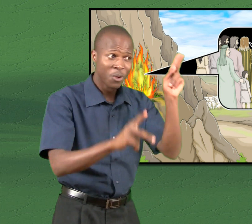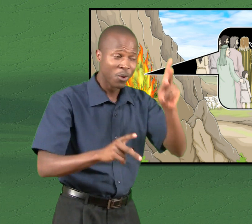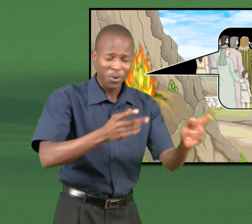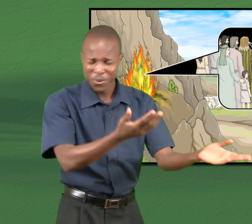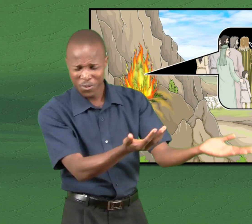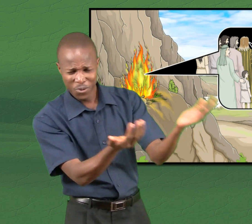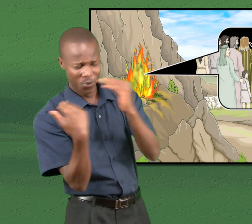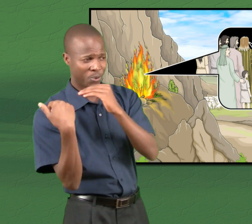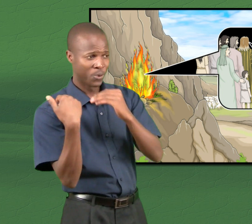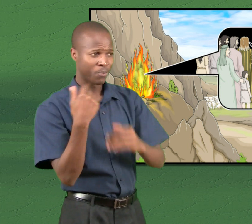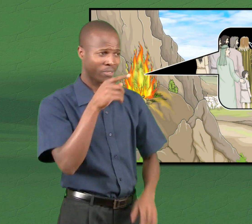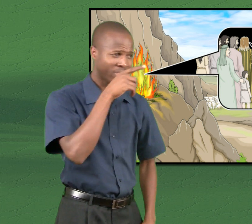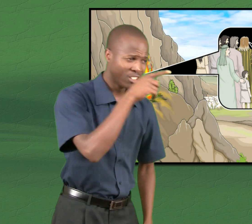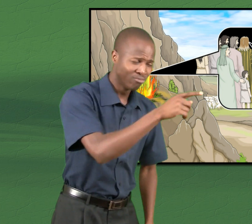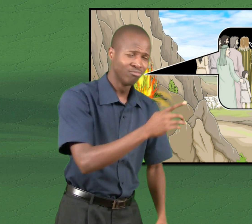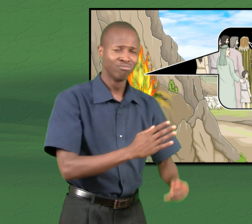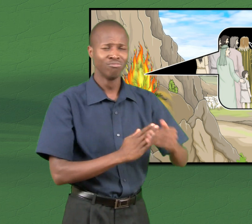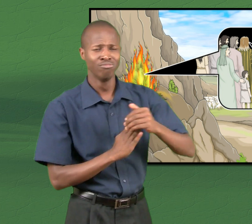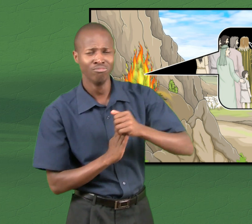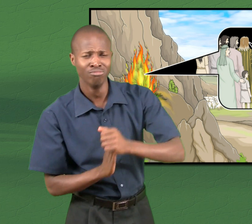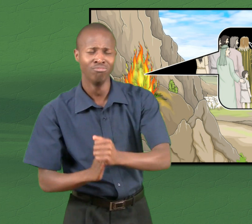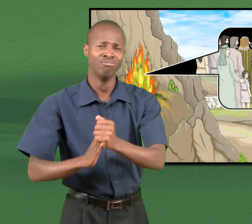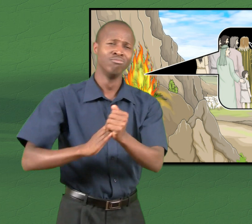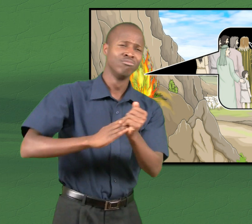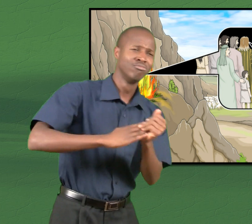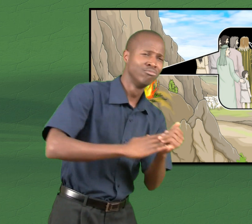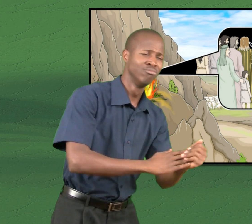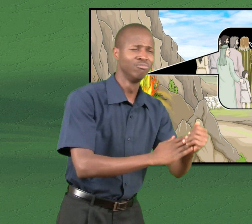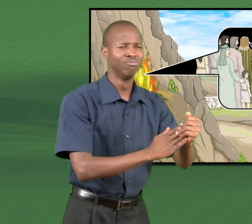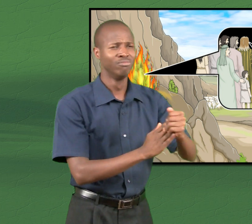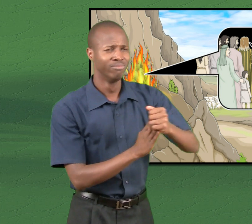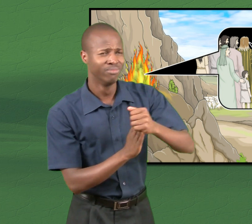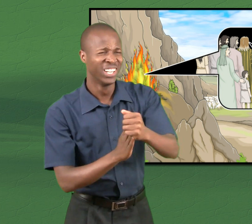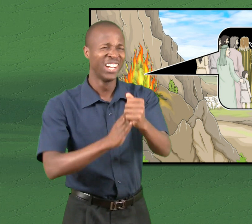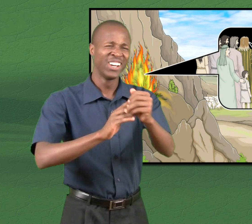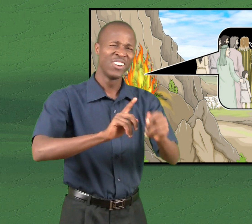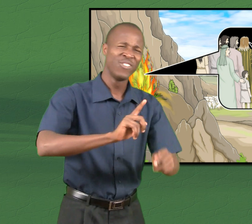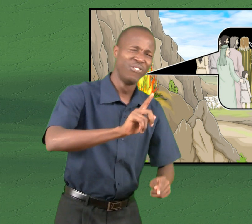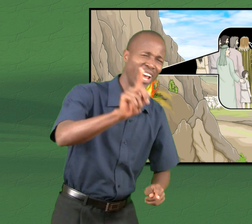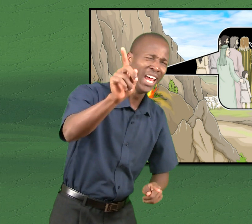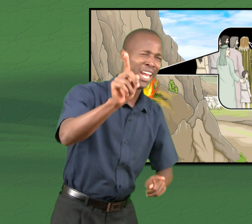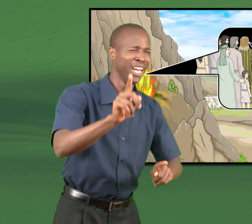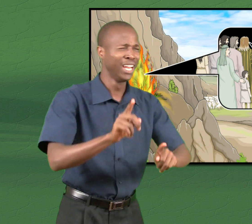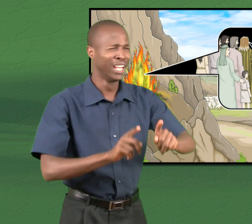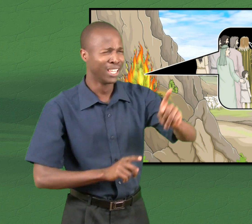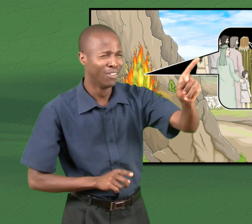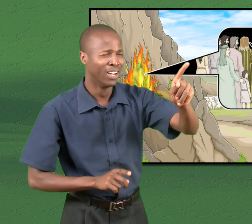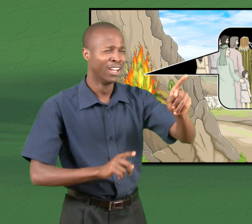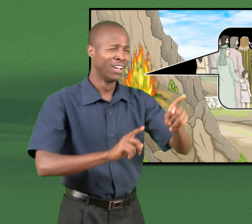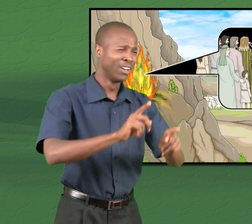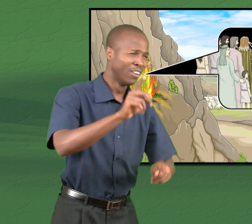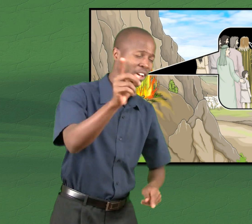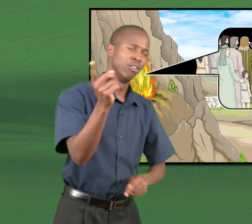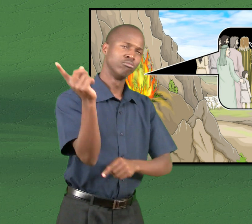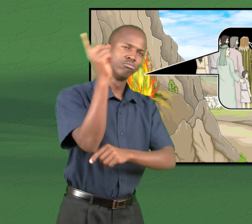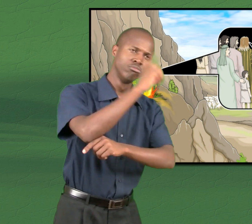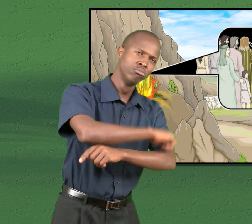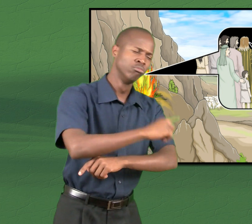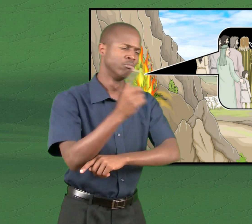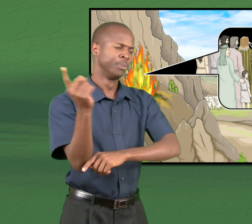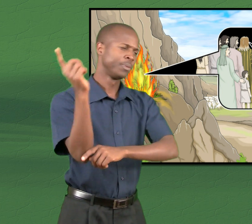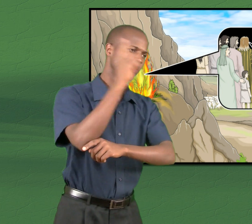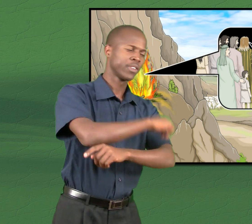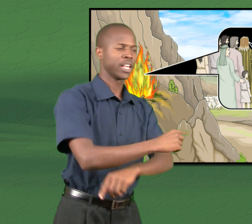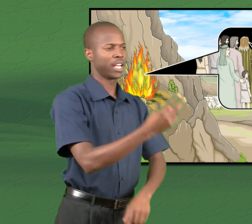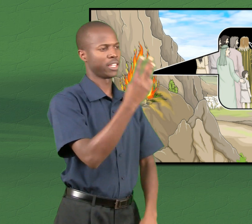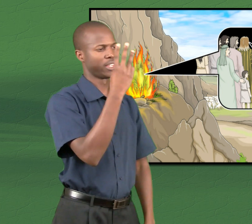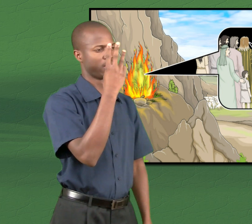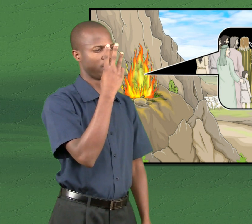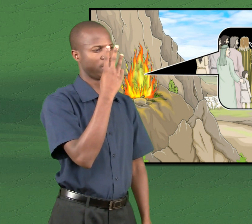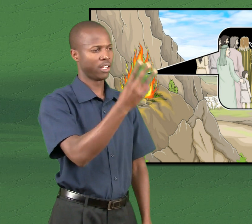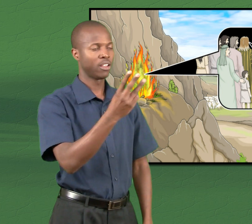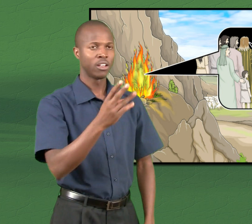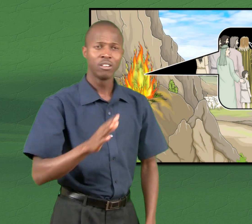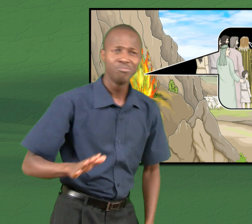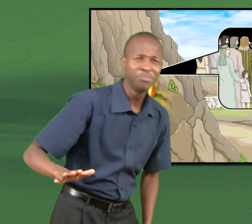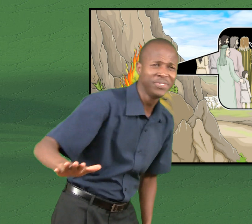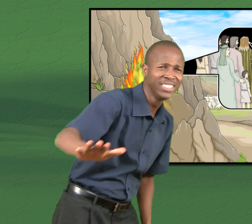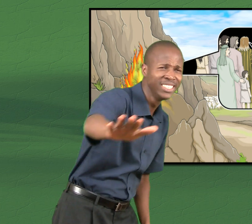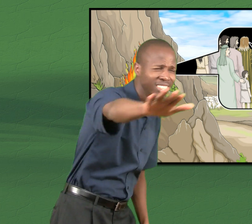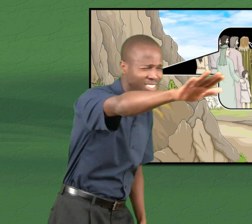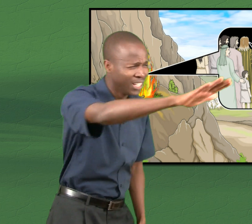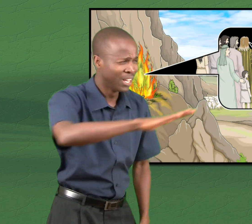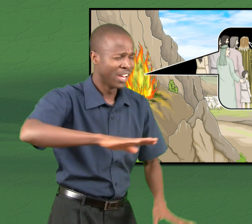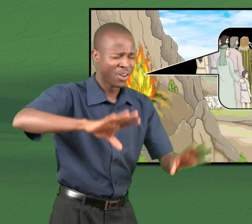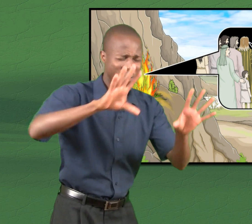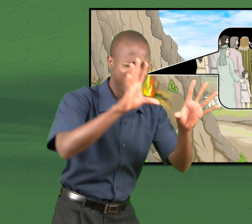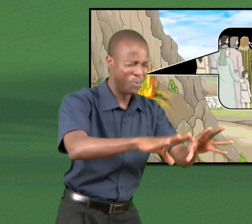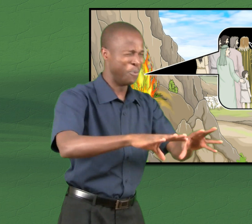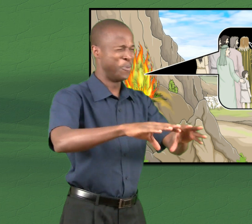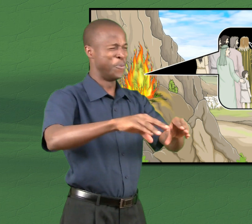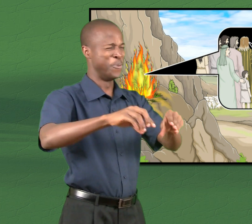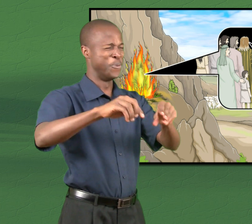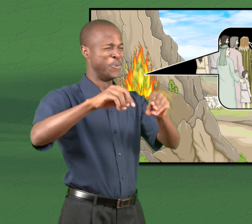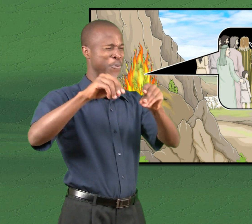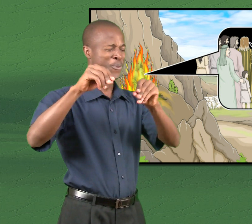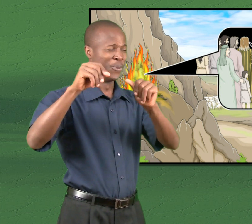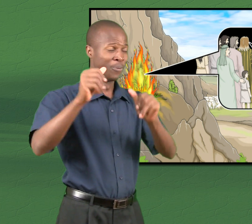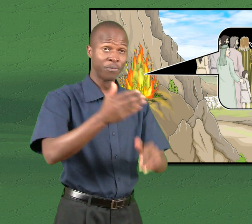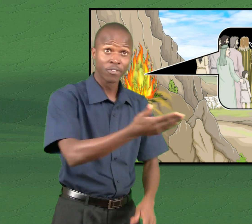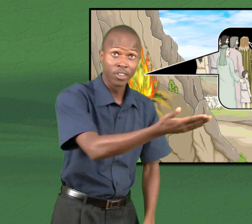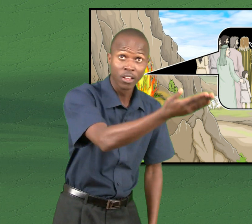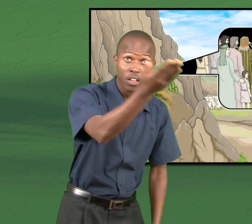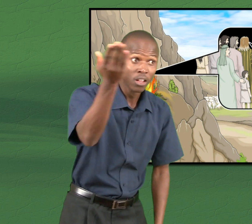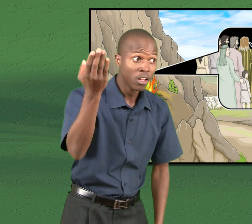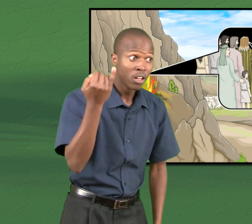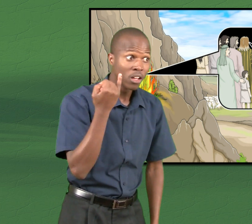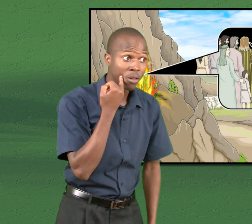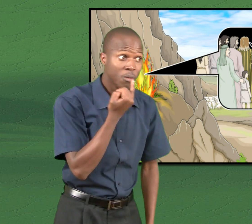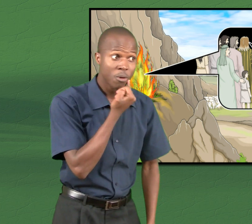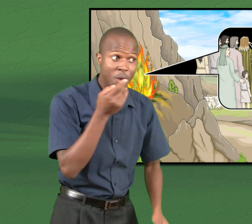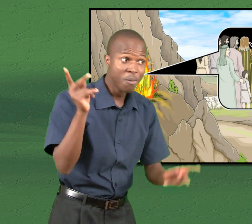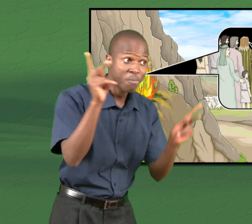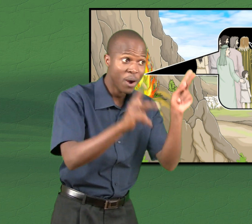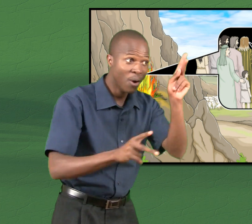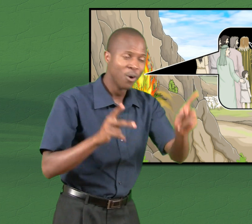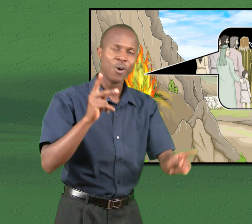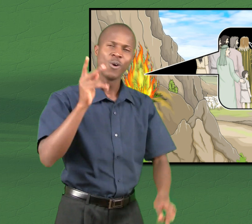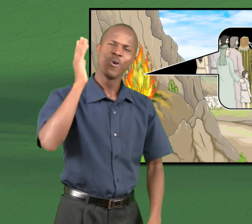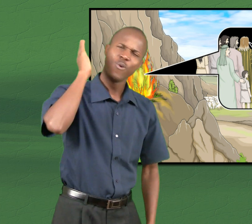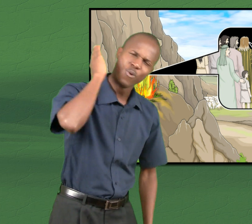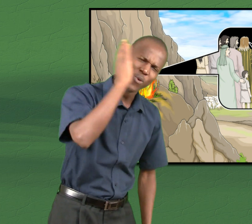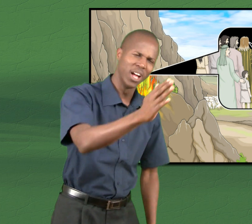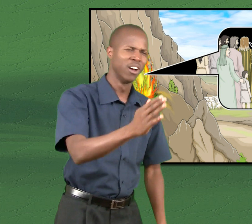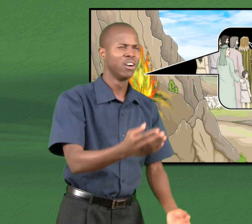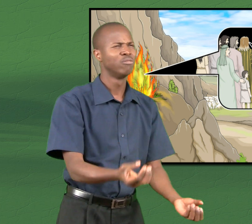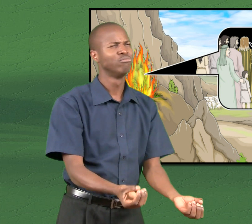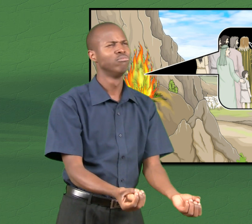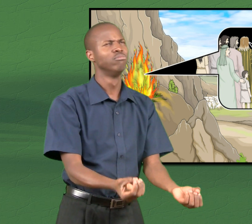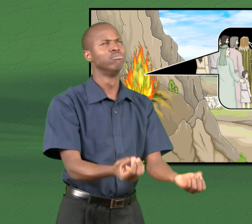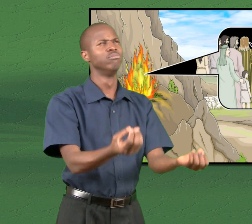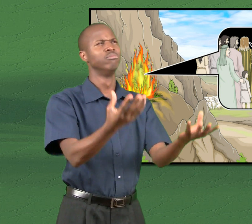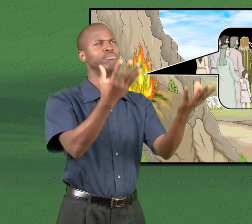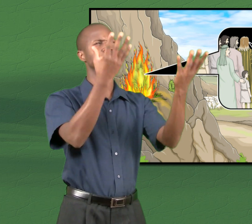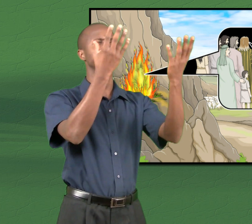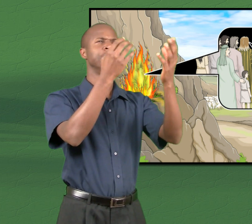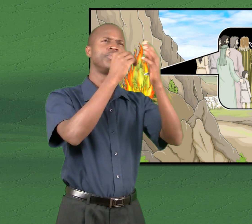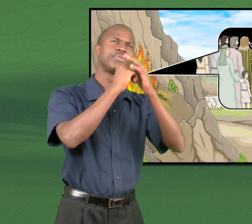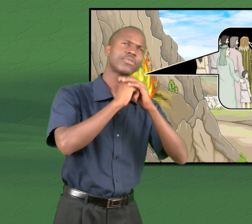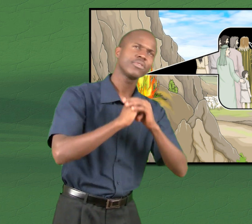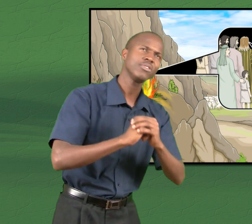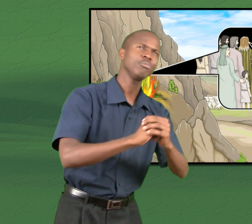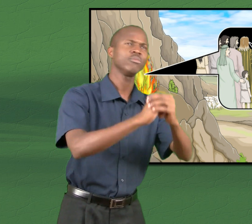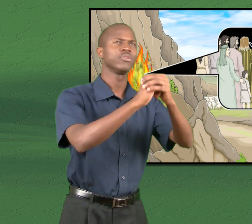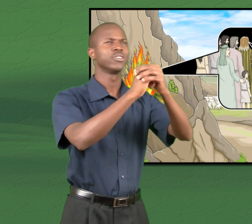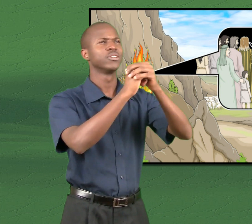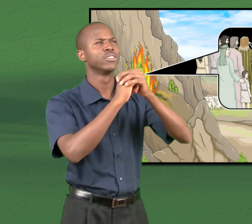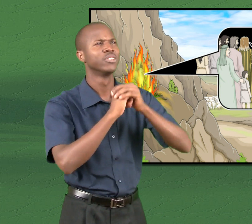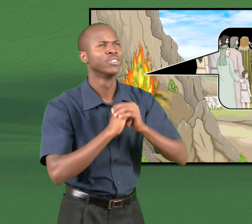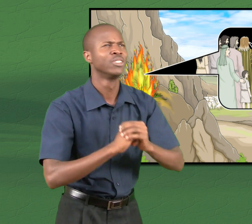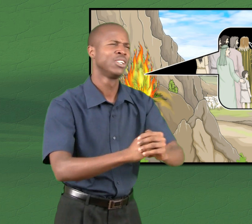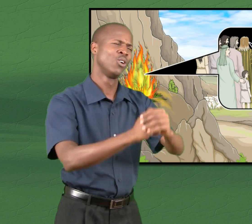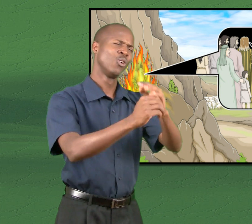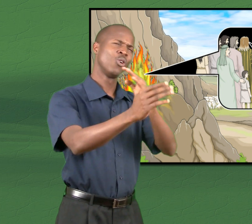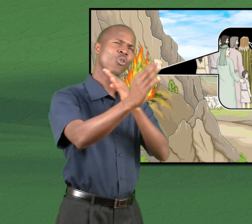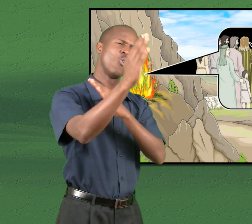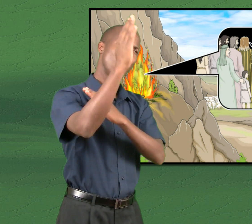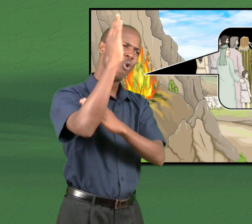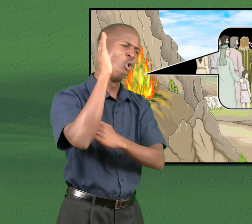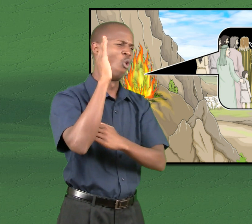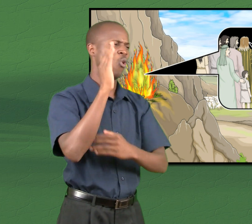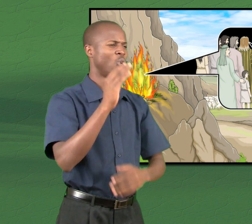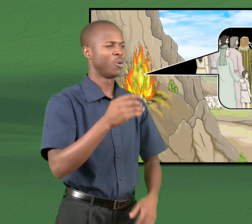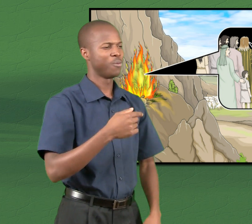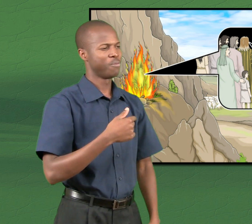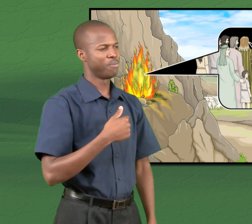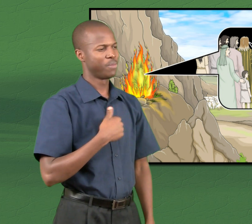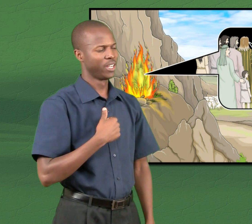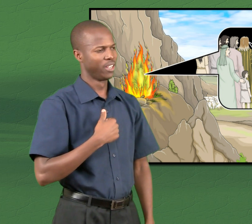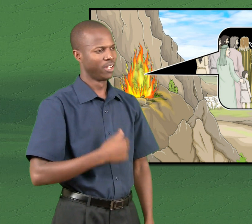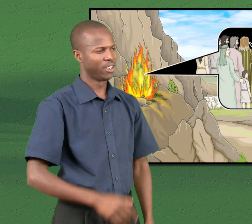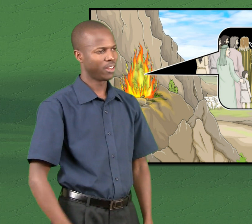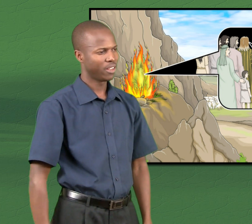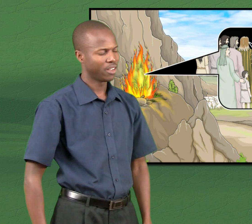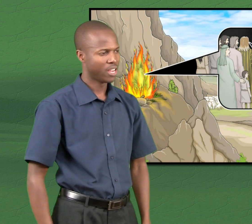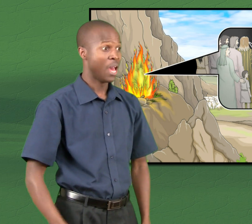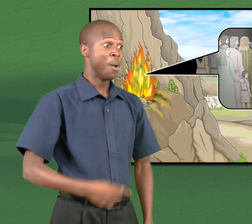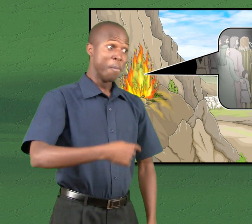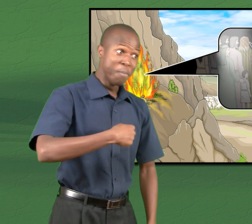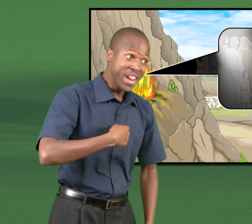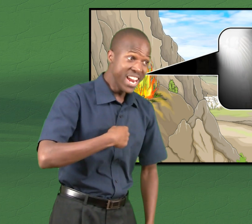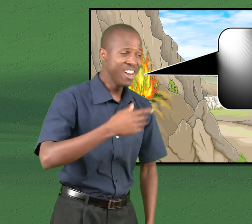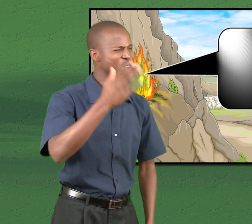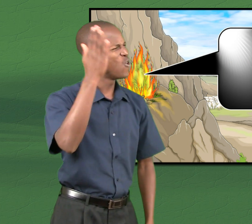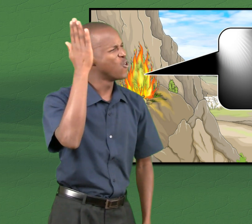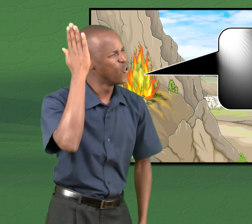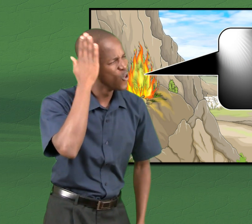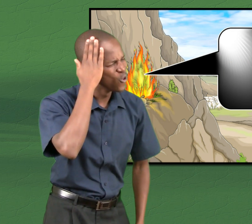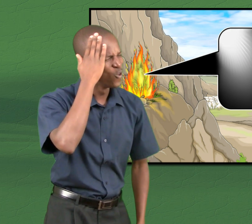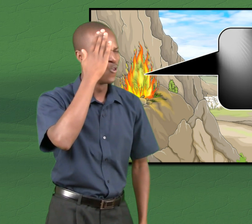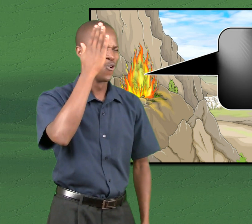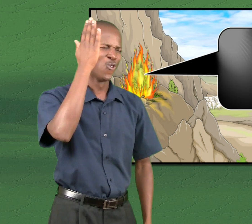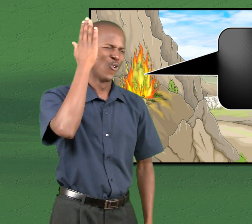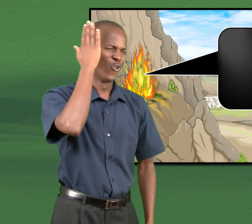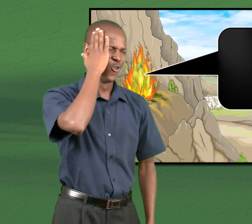Now please let us take a three-day journey into the wilderness, so that we may sacrifice to the LORD our God.’